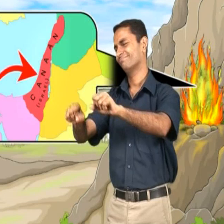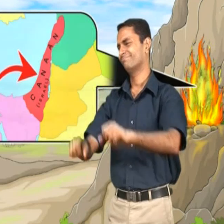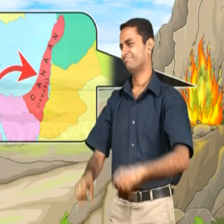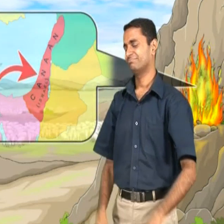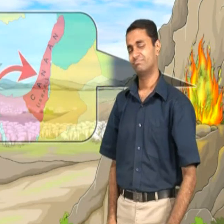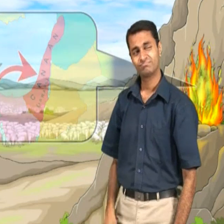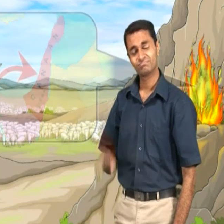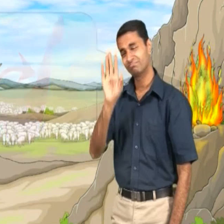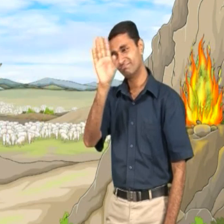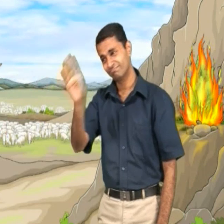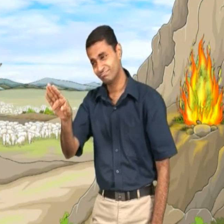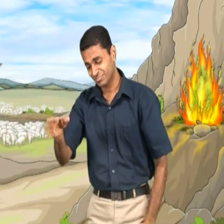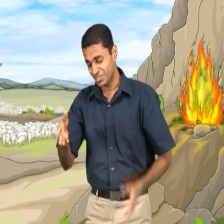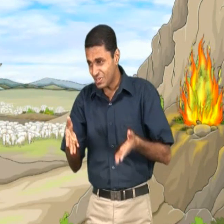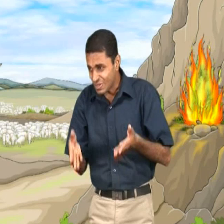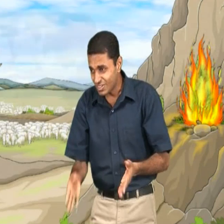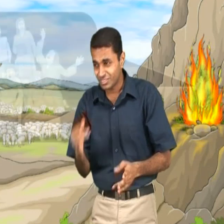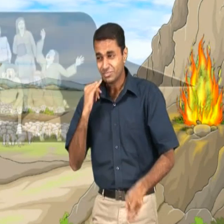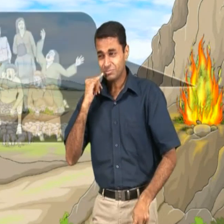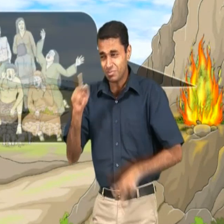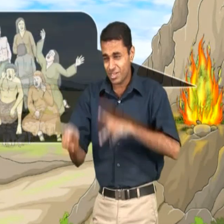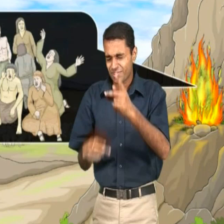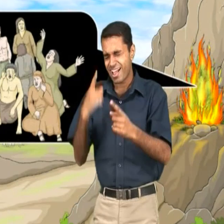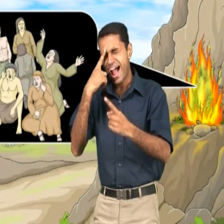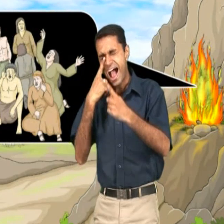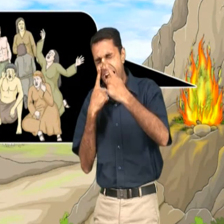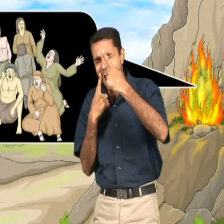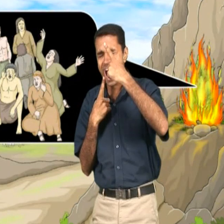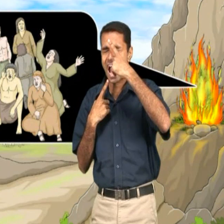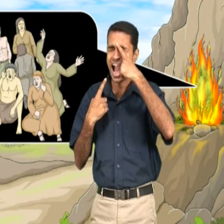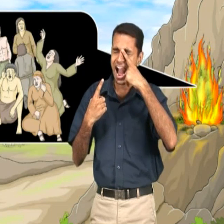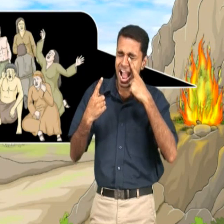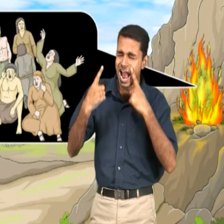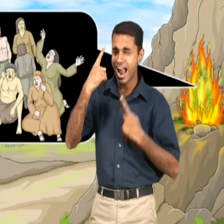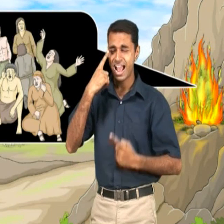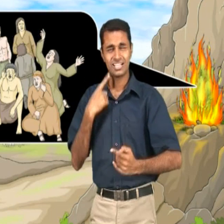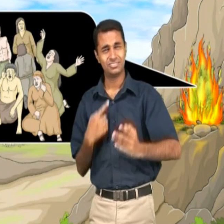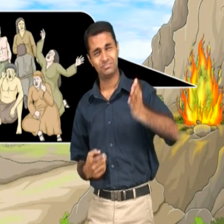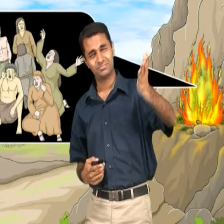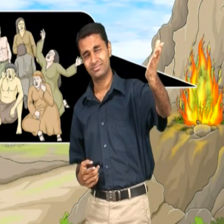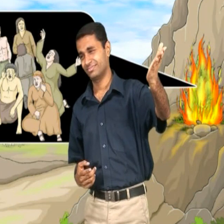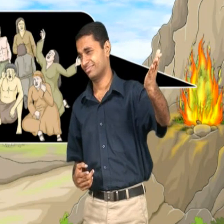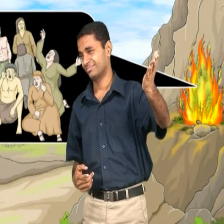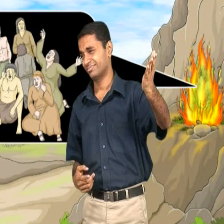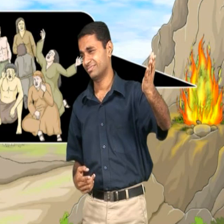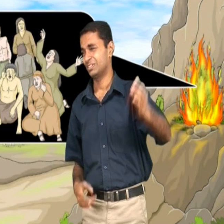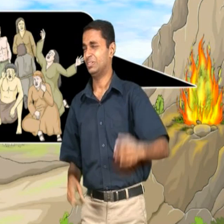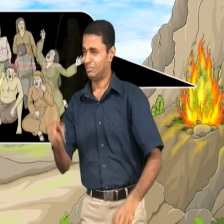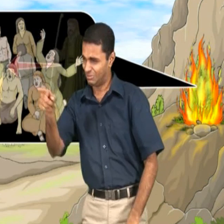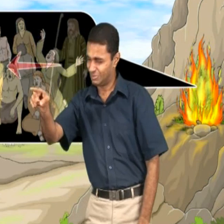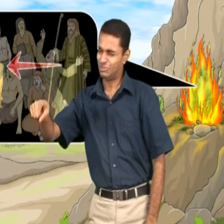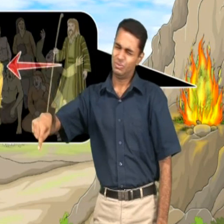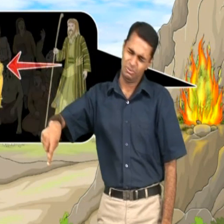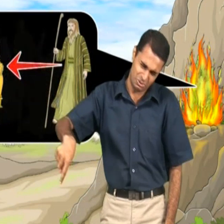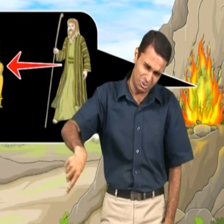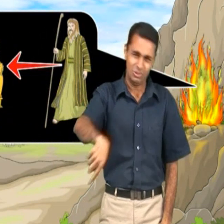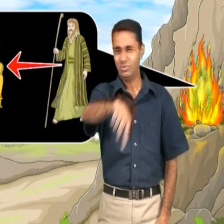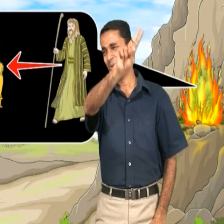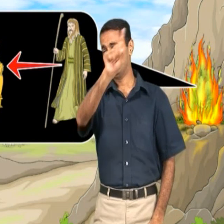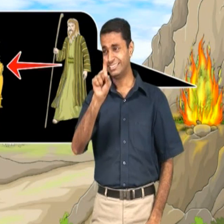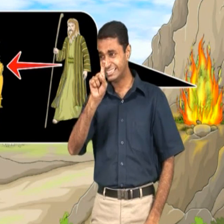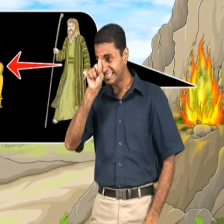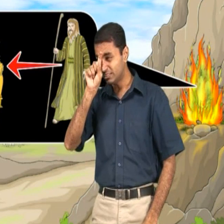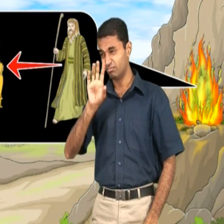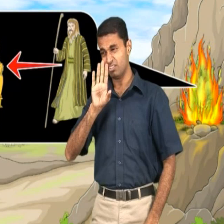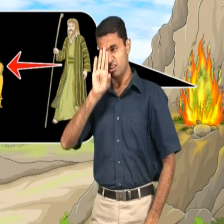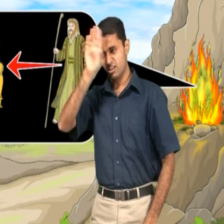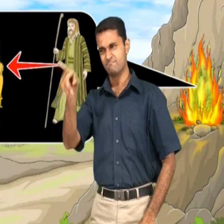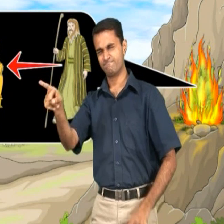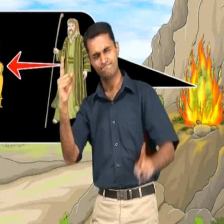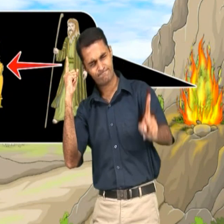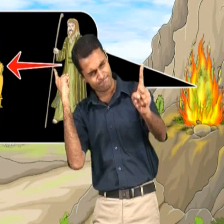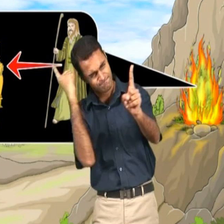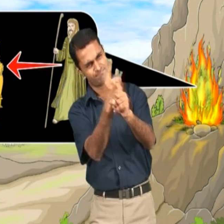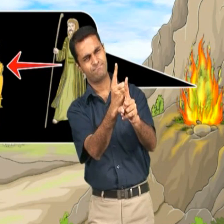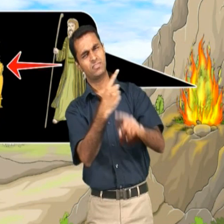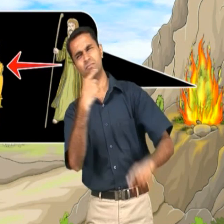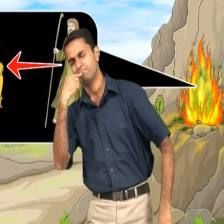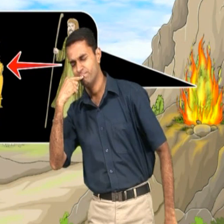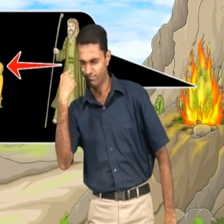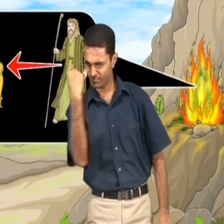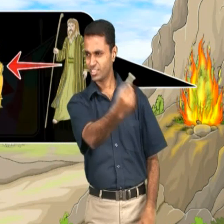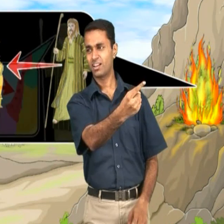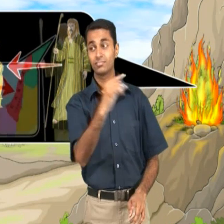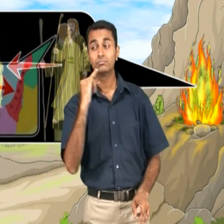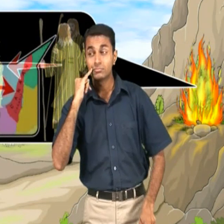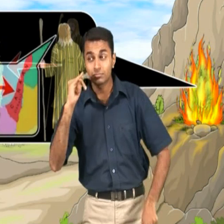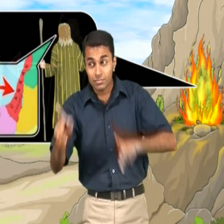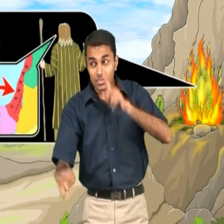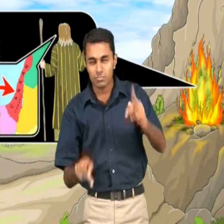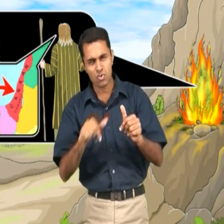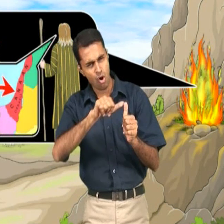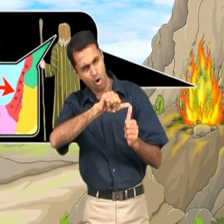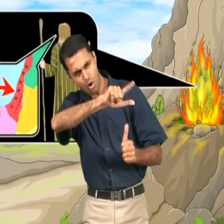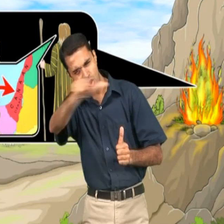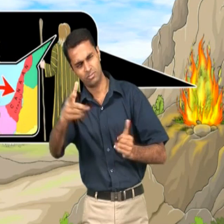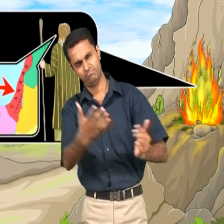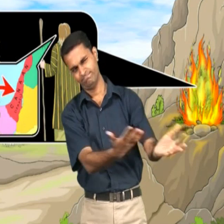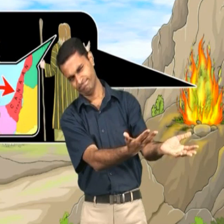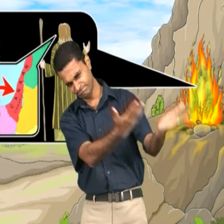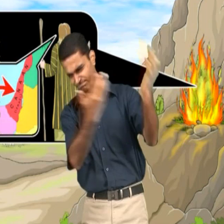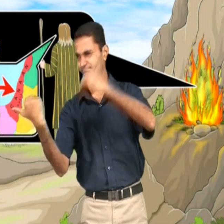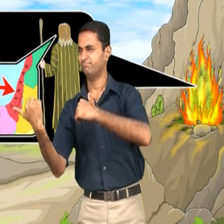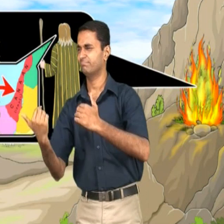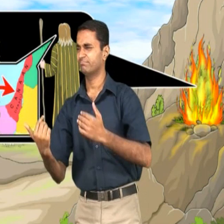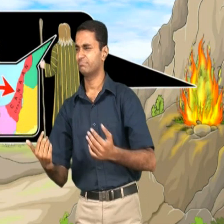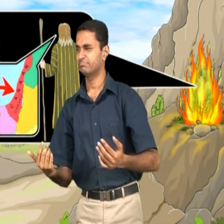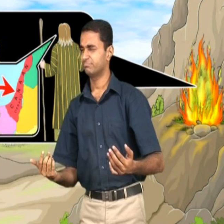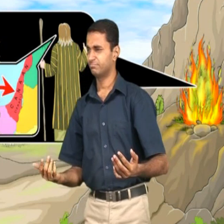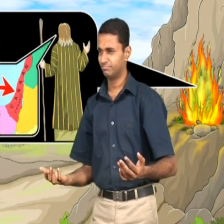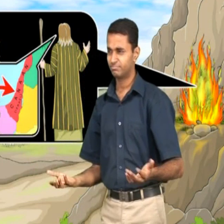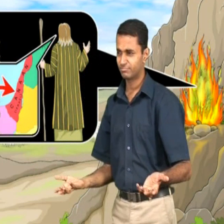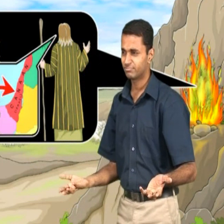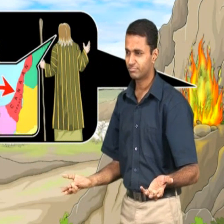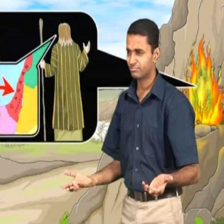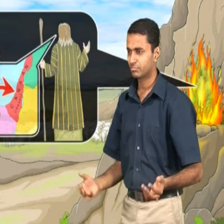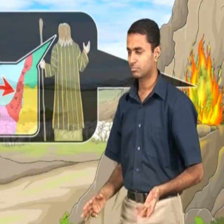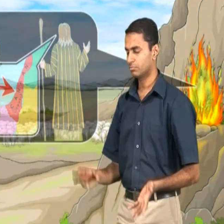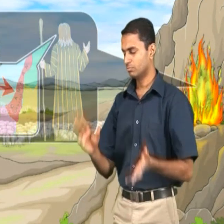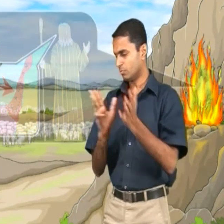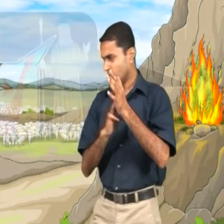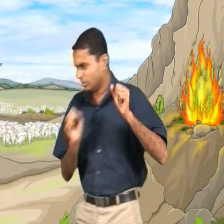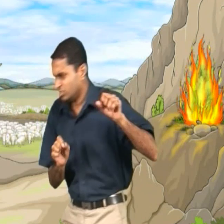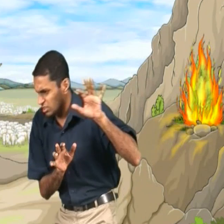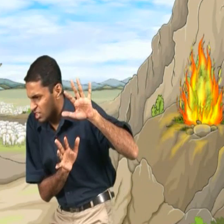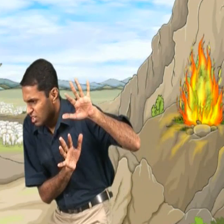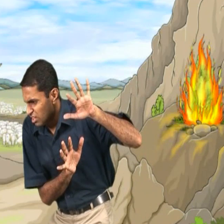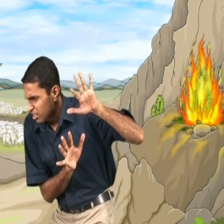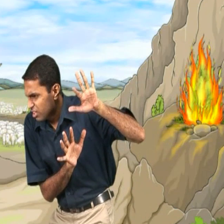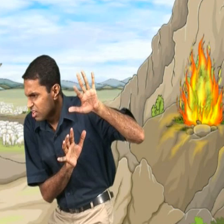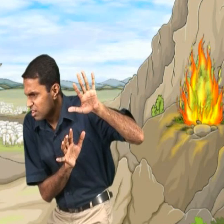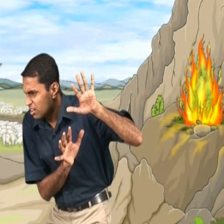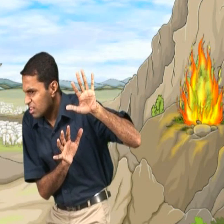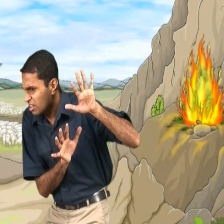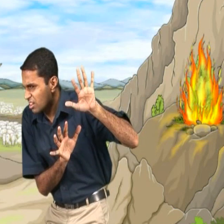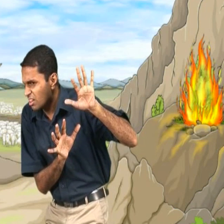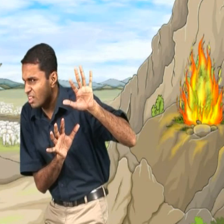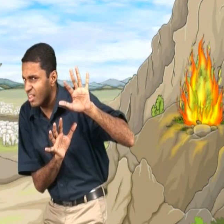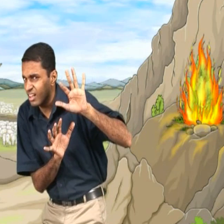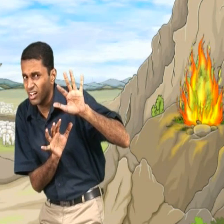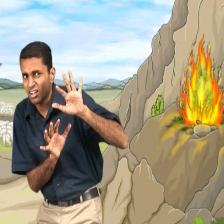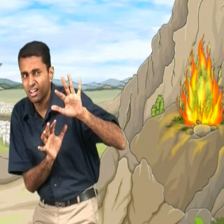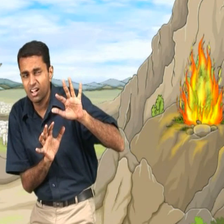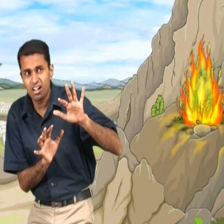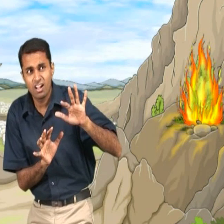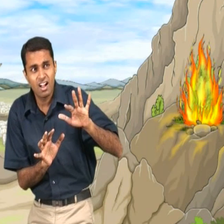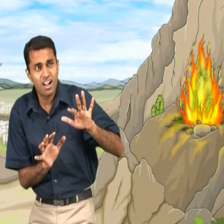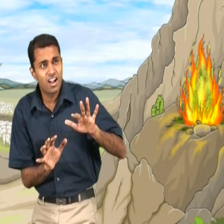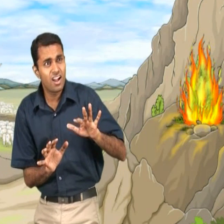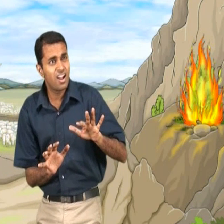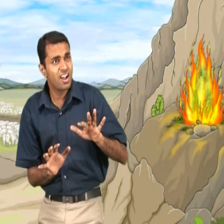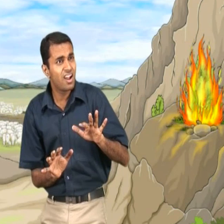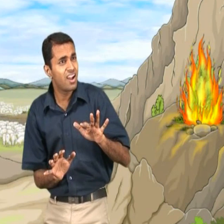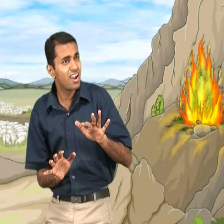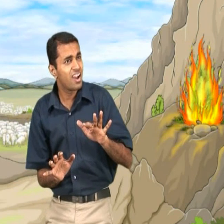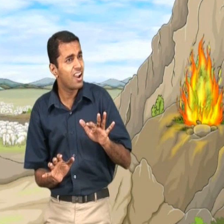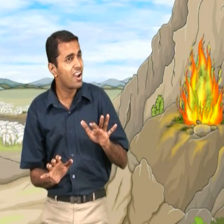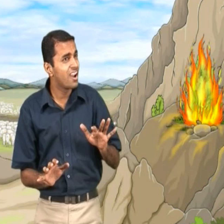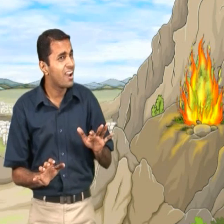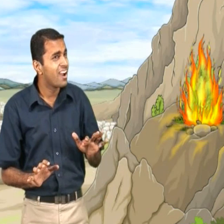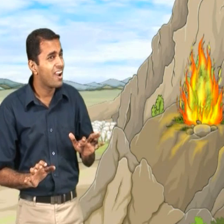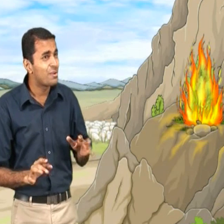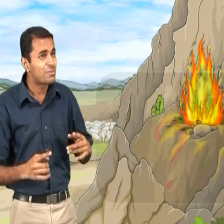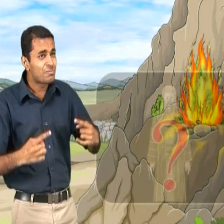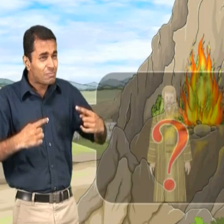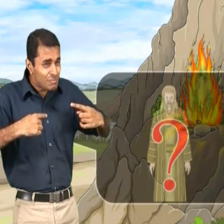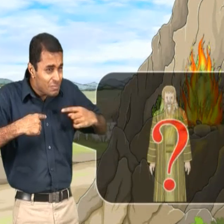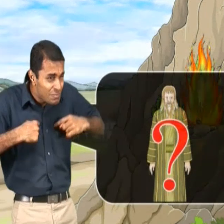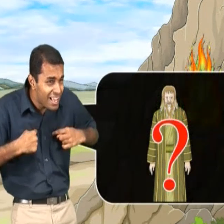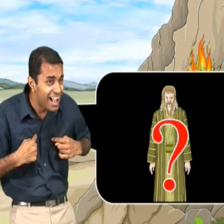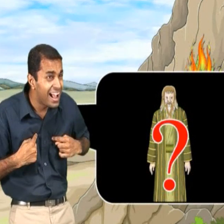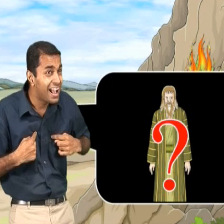And now the cry of the Israelites has reached Me, and I have seen how severely the Egyptians are oppressing them. Therefore, go! I am sending you to Pharaoh to bring My people the Israelites out of Egypt.”